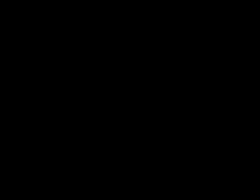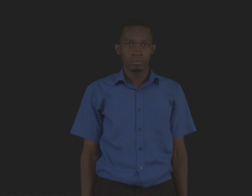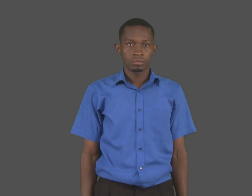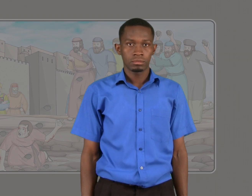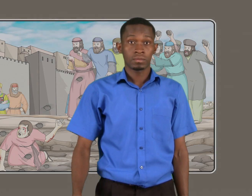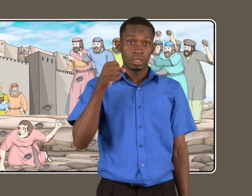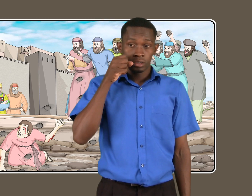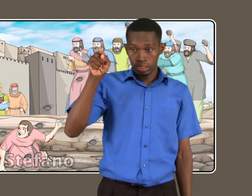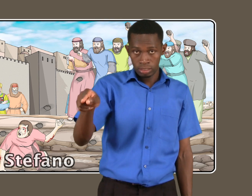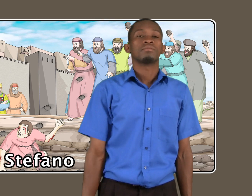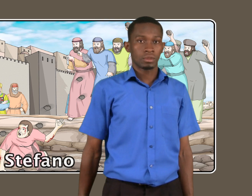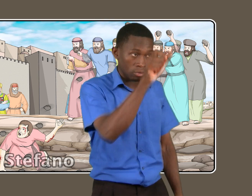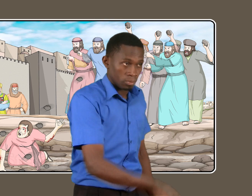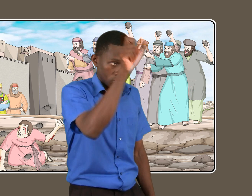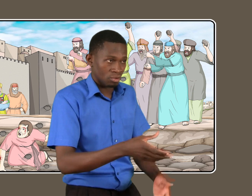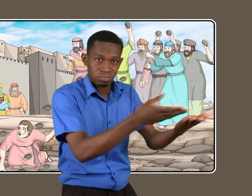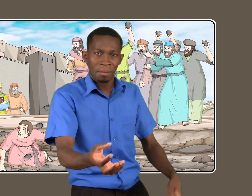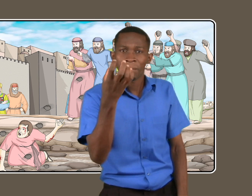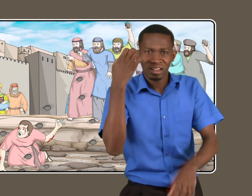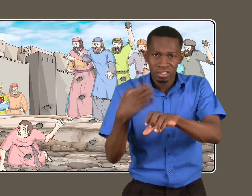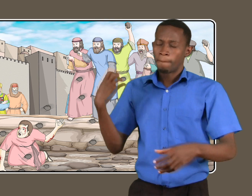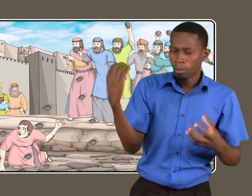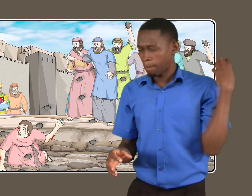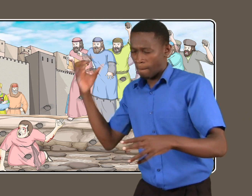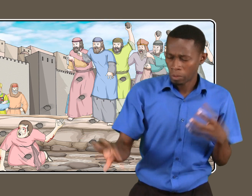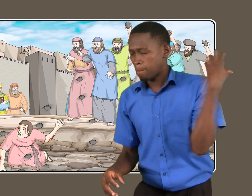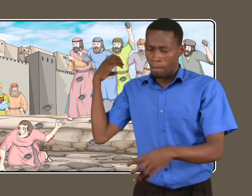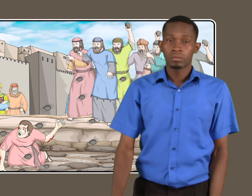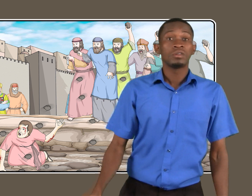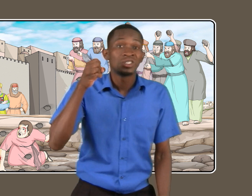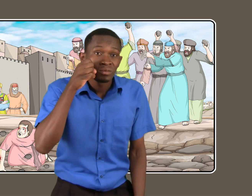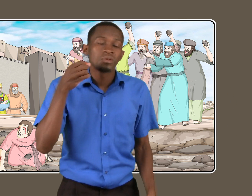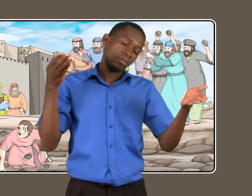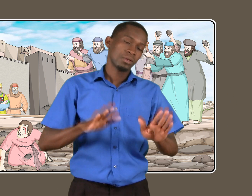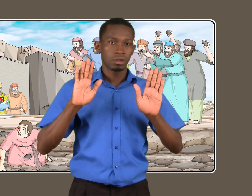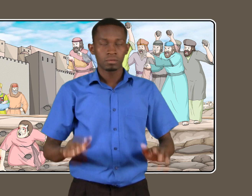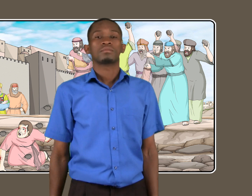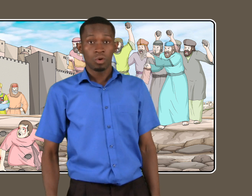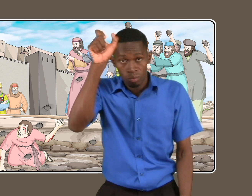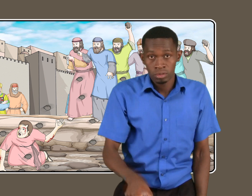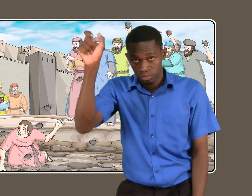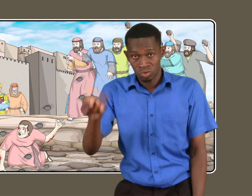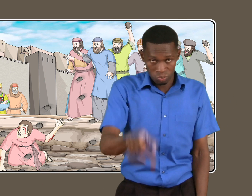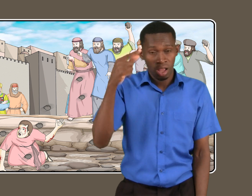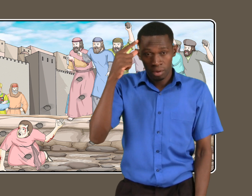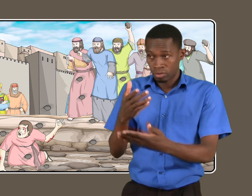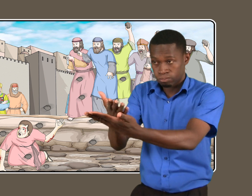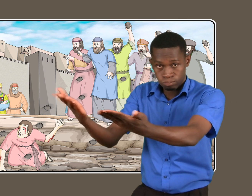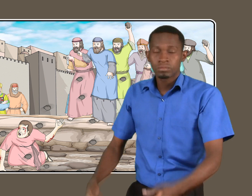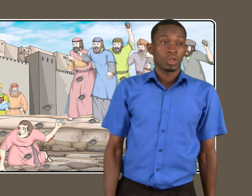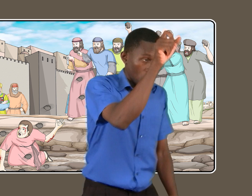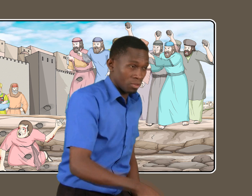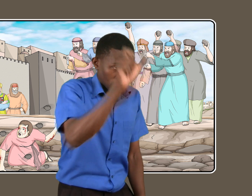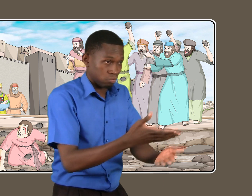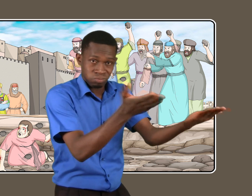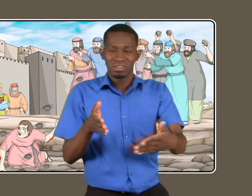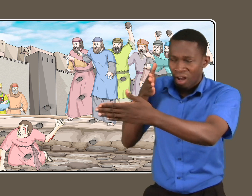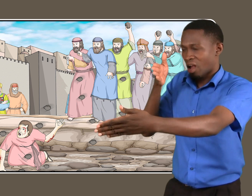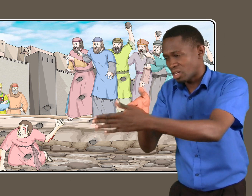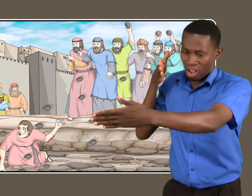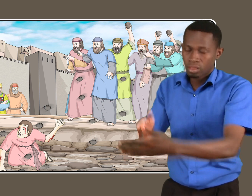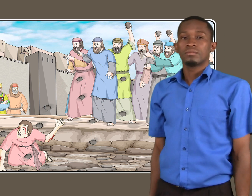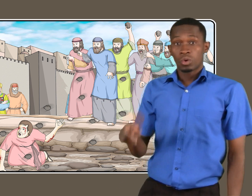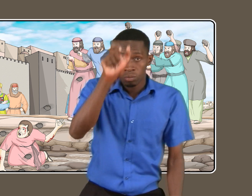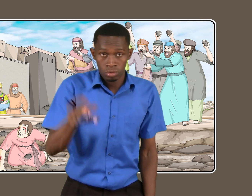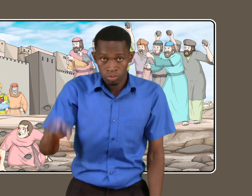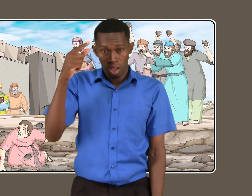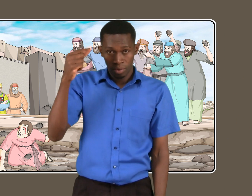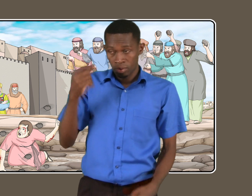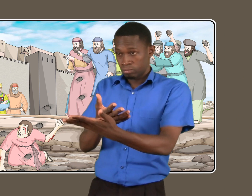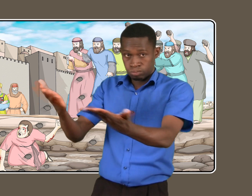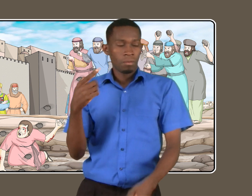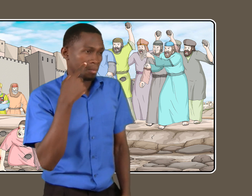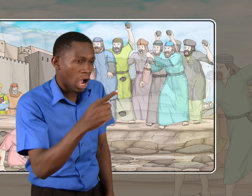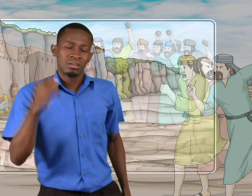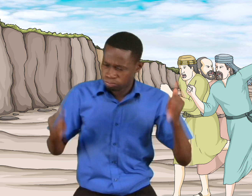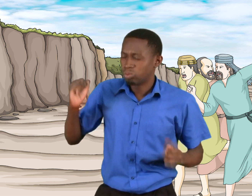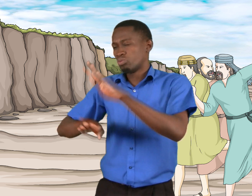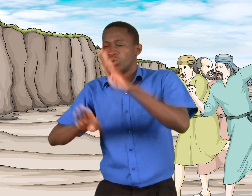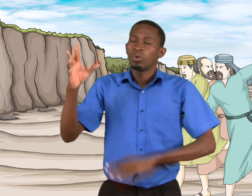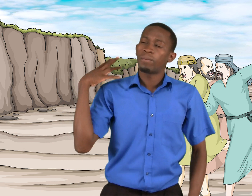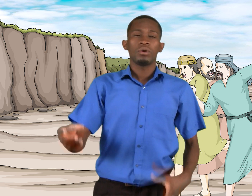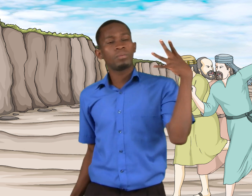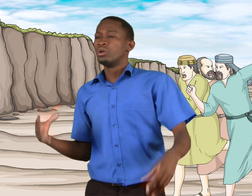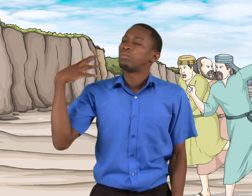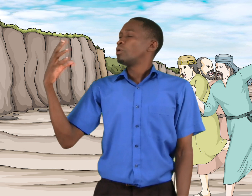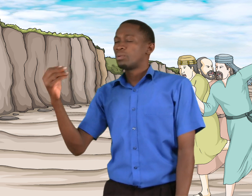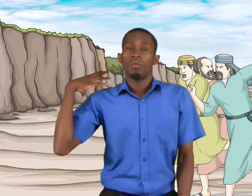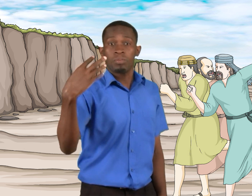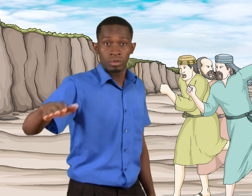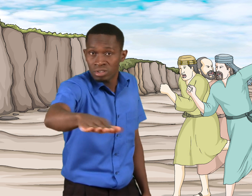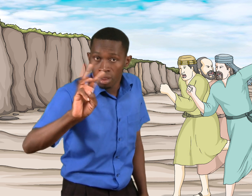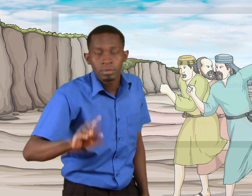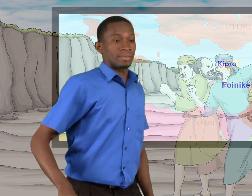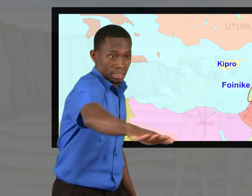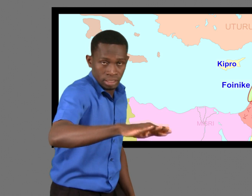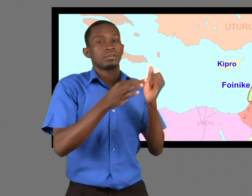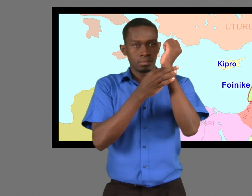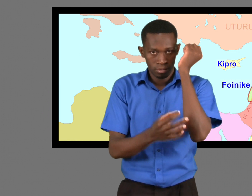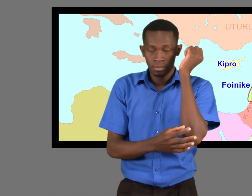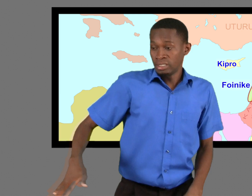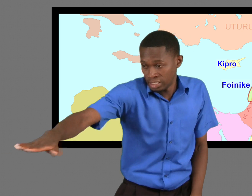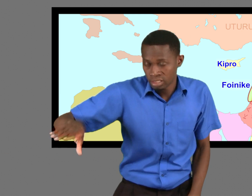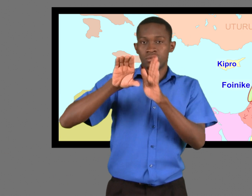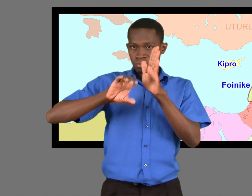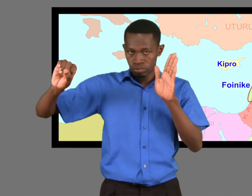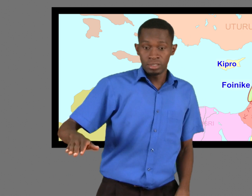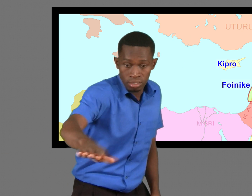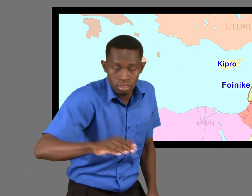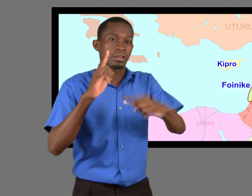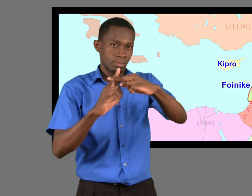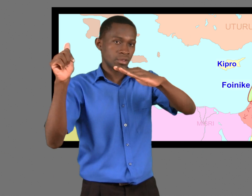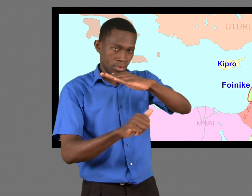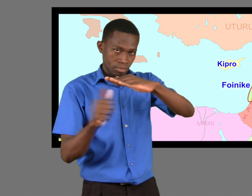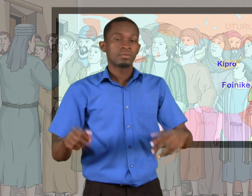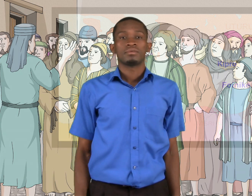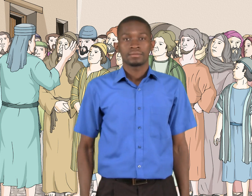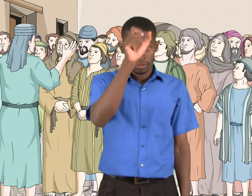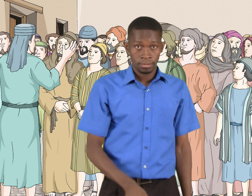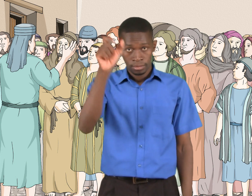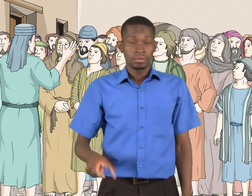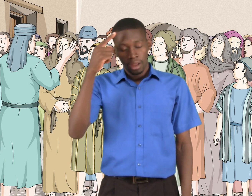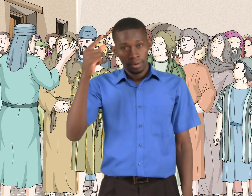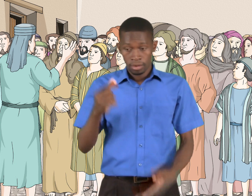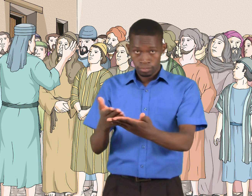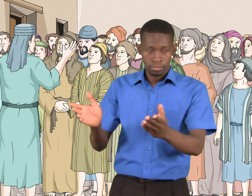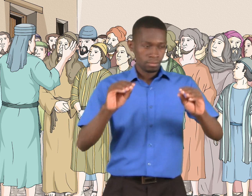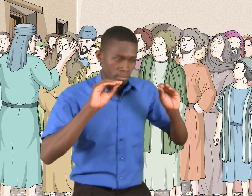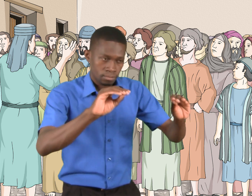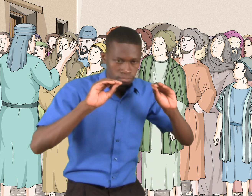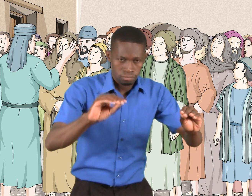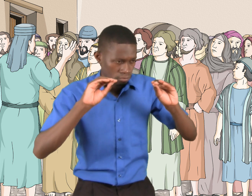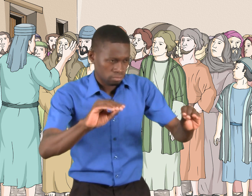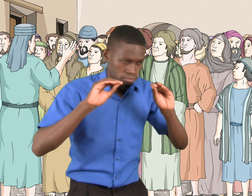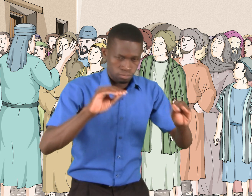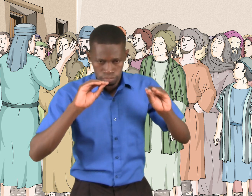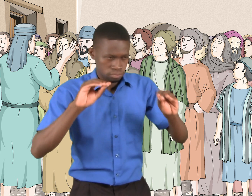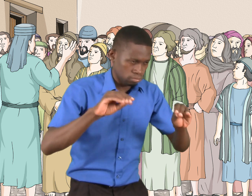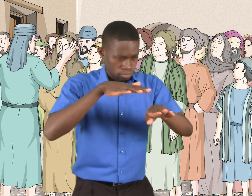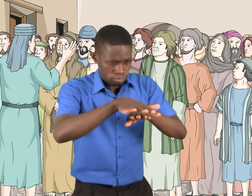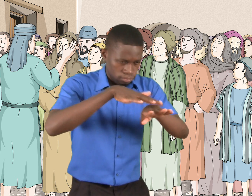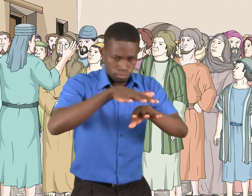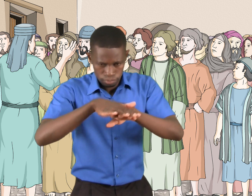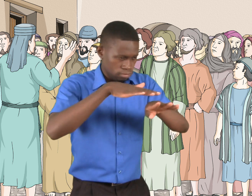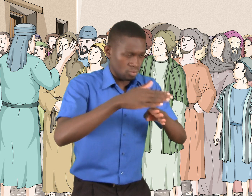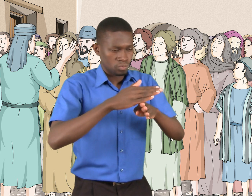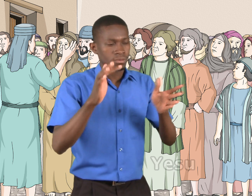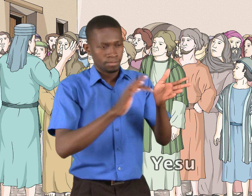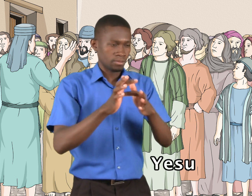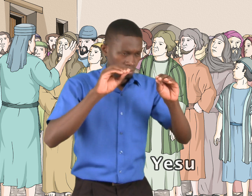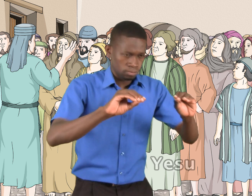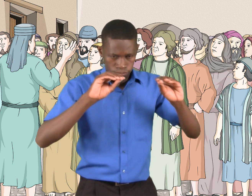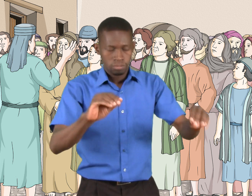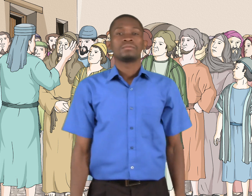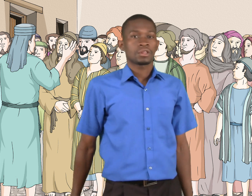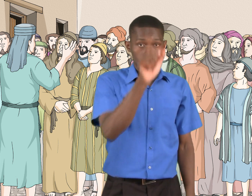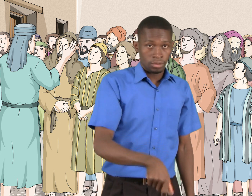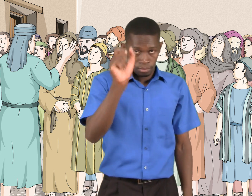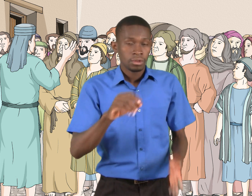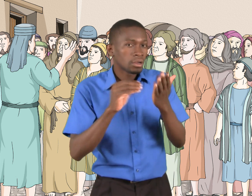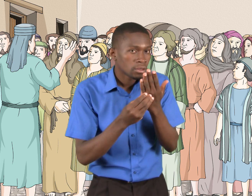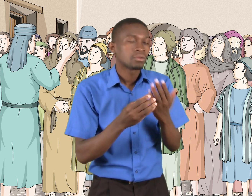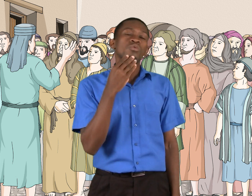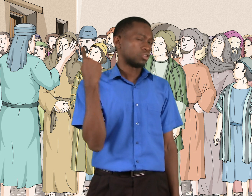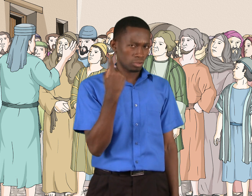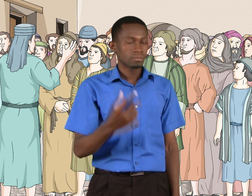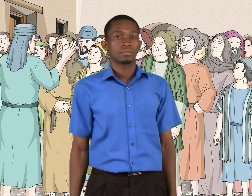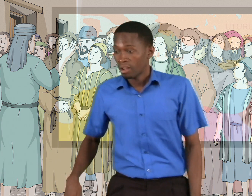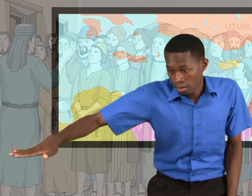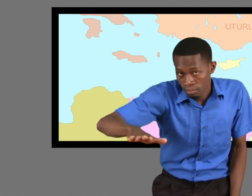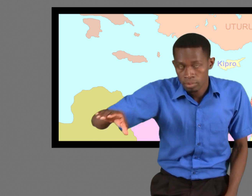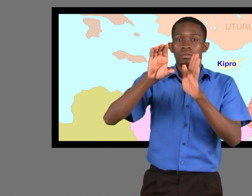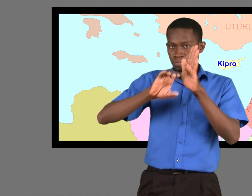Meanwhile those scattered by the persecution that began with Stephen traveled as far as Phoenicia, Cyprus, and Antioch, speaking the message only to Jews.